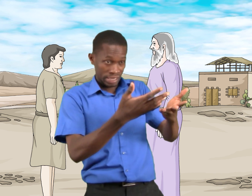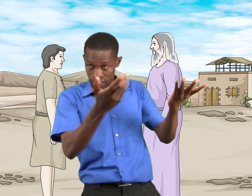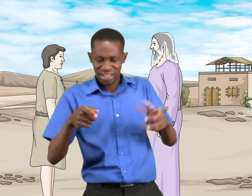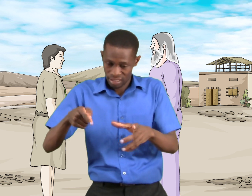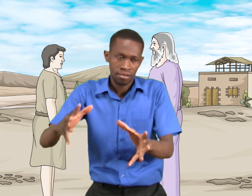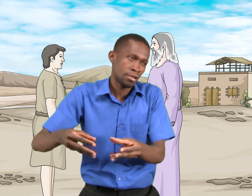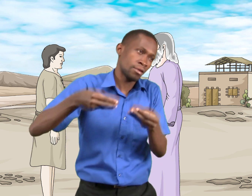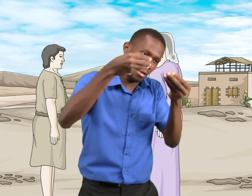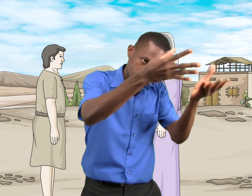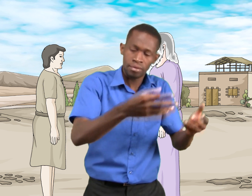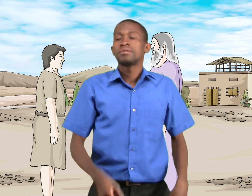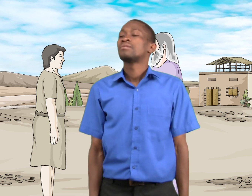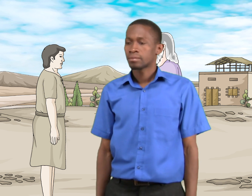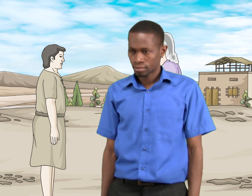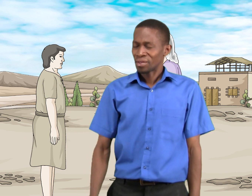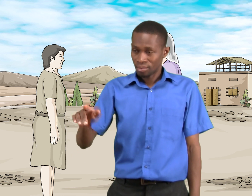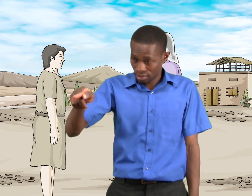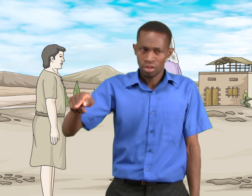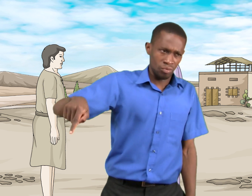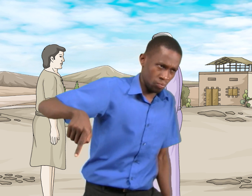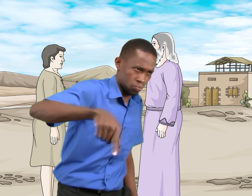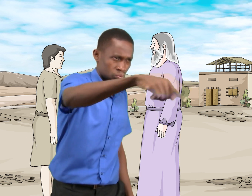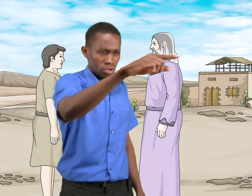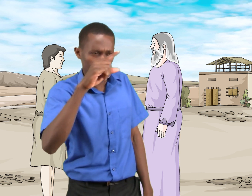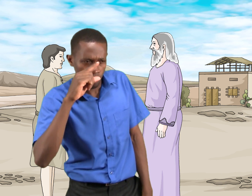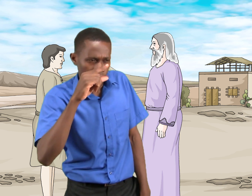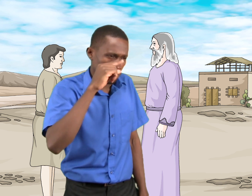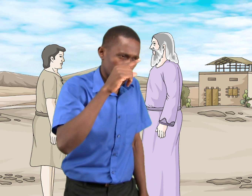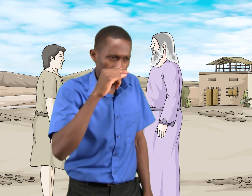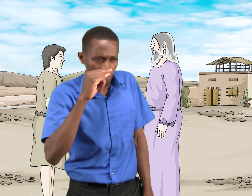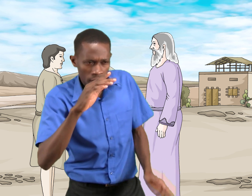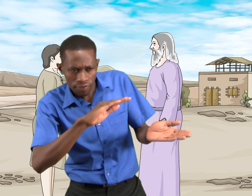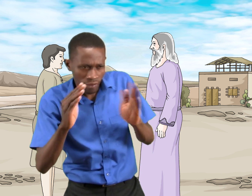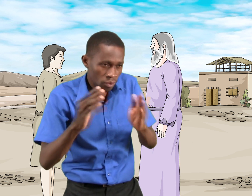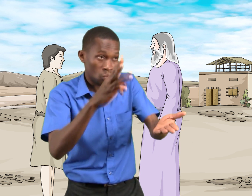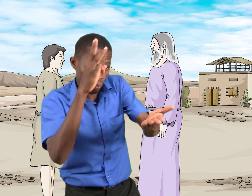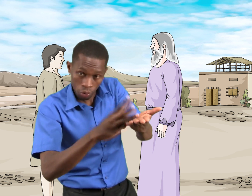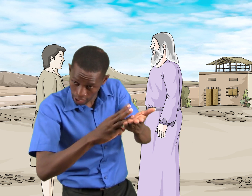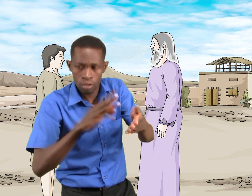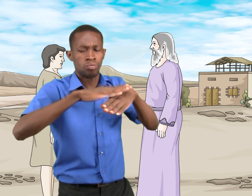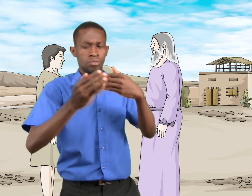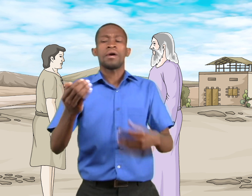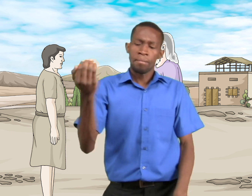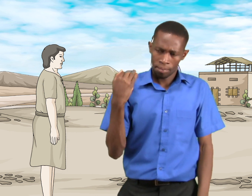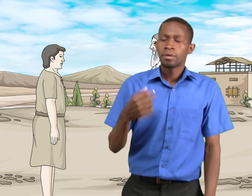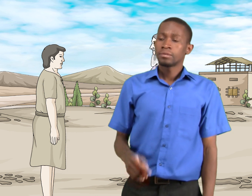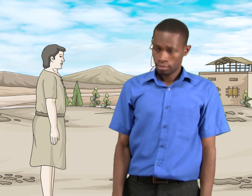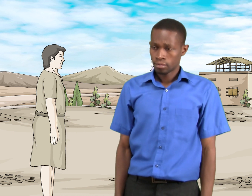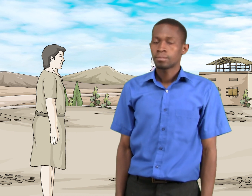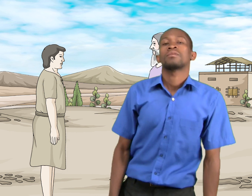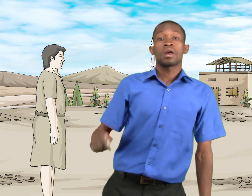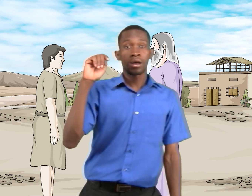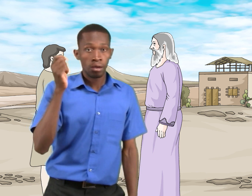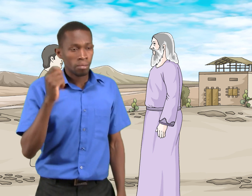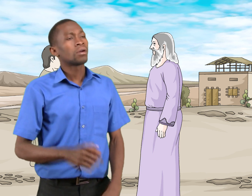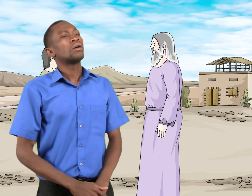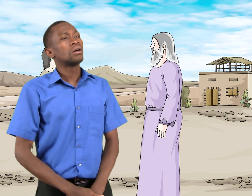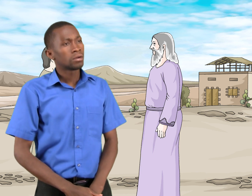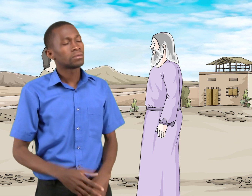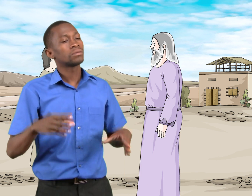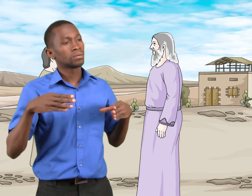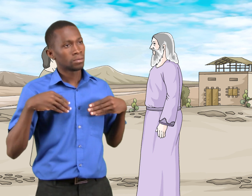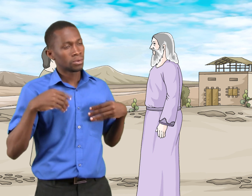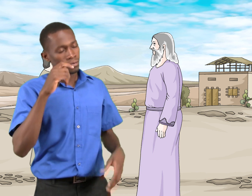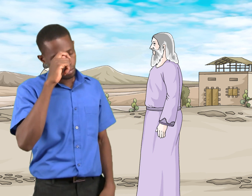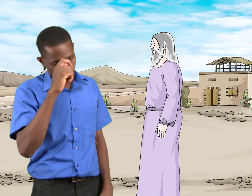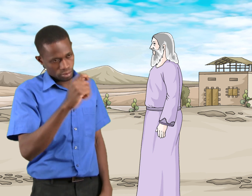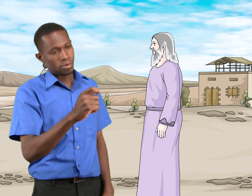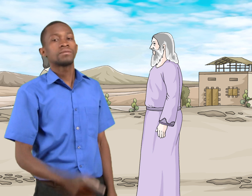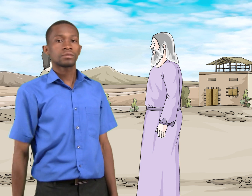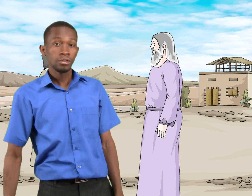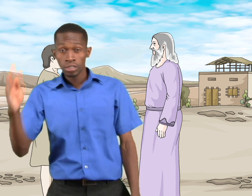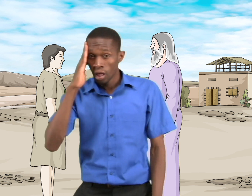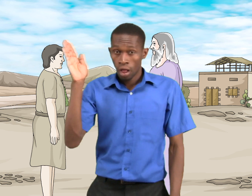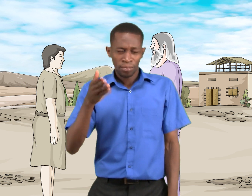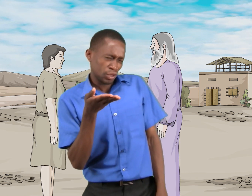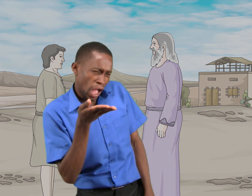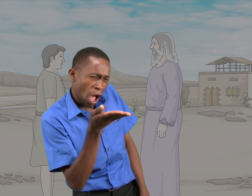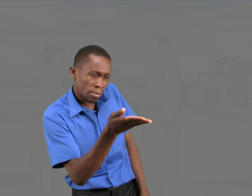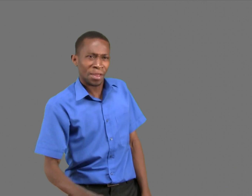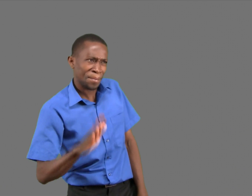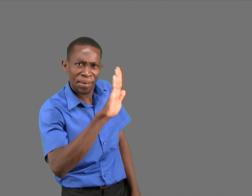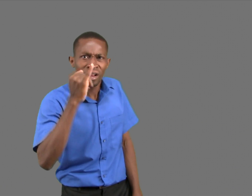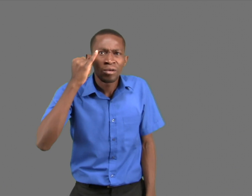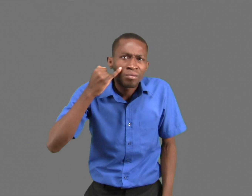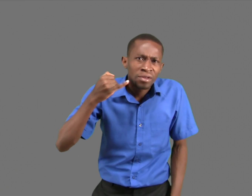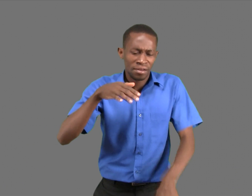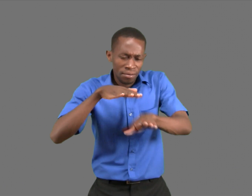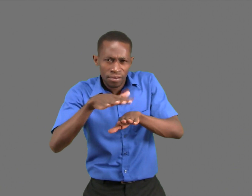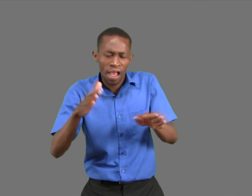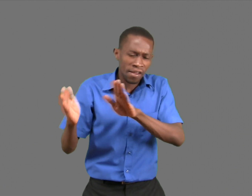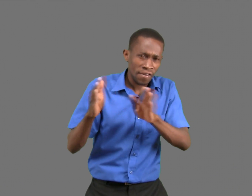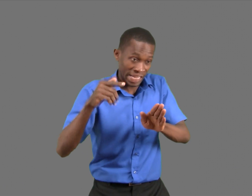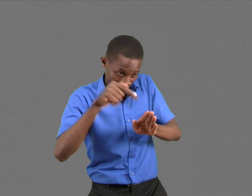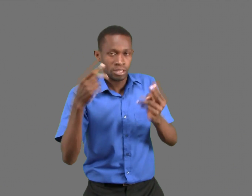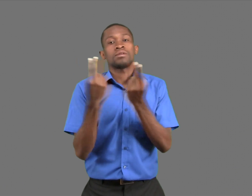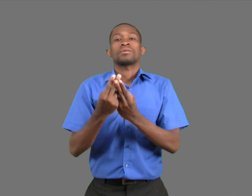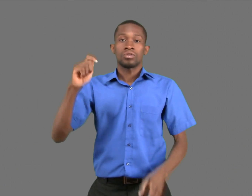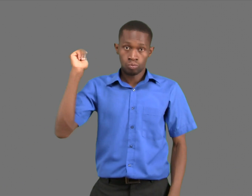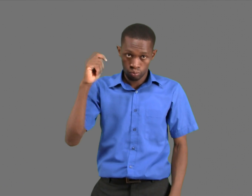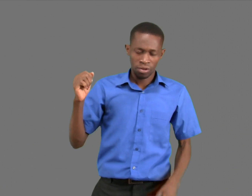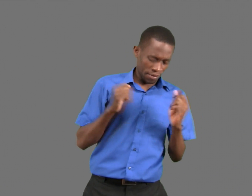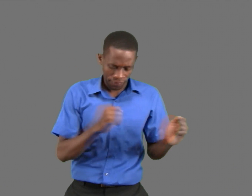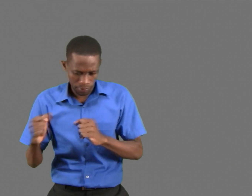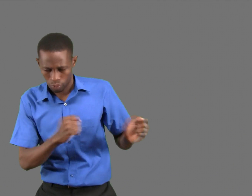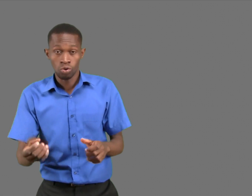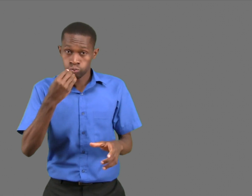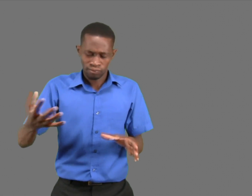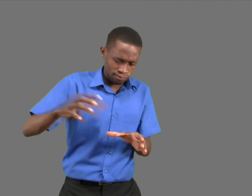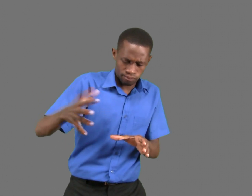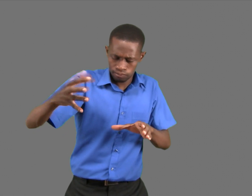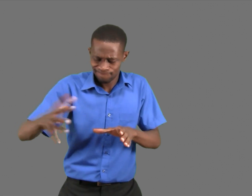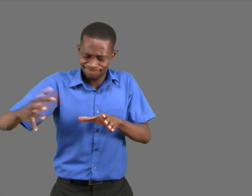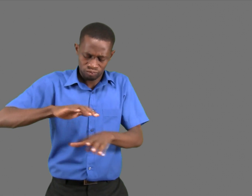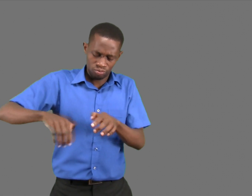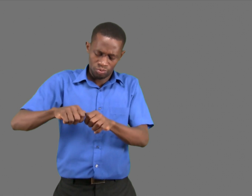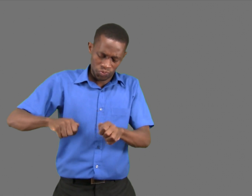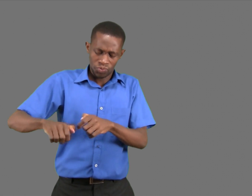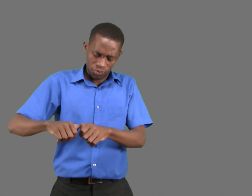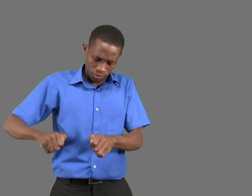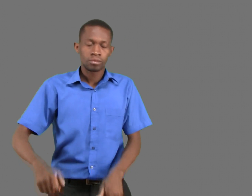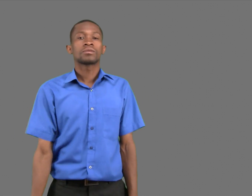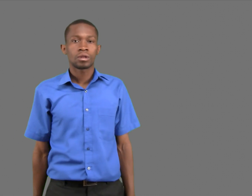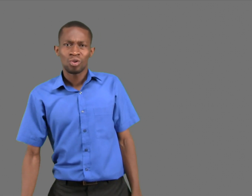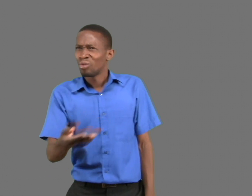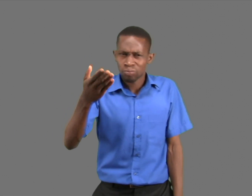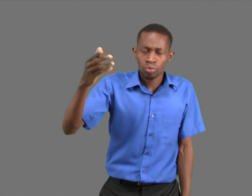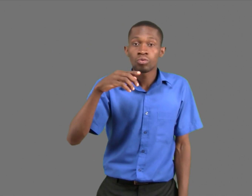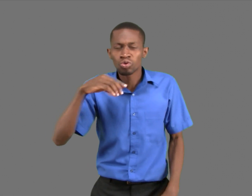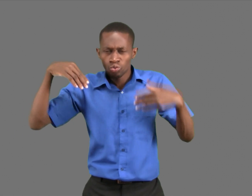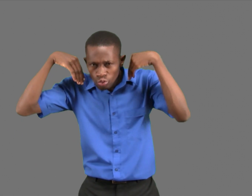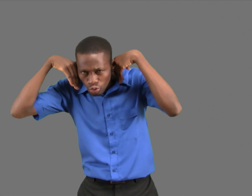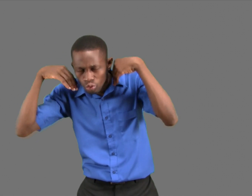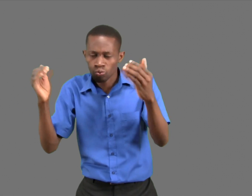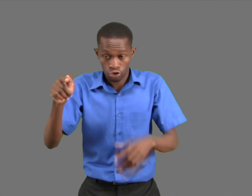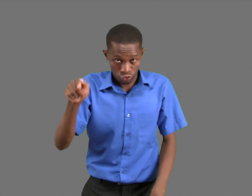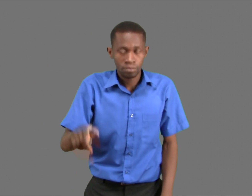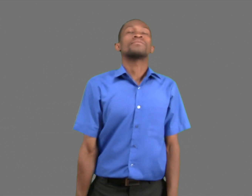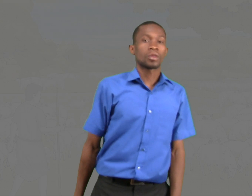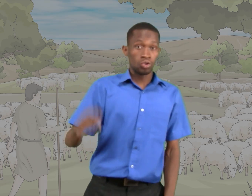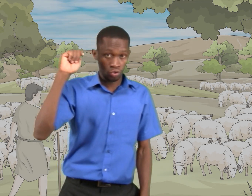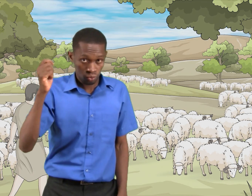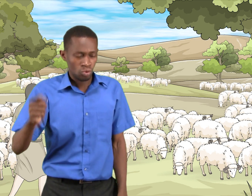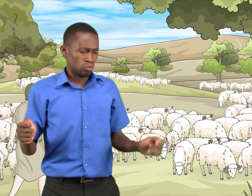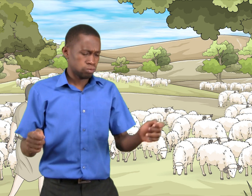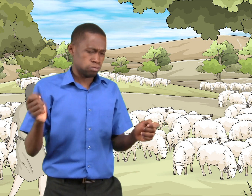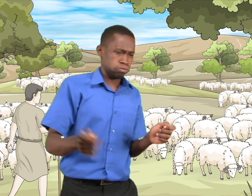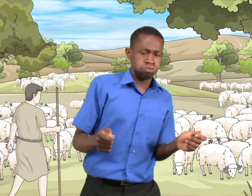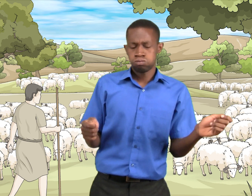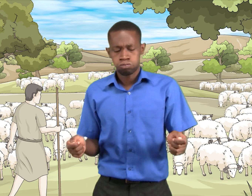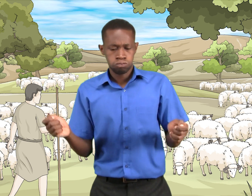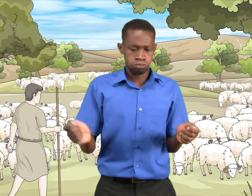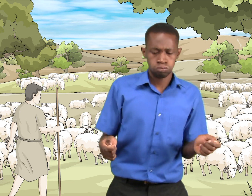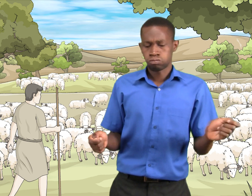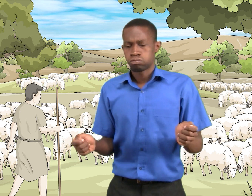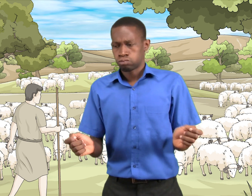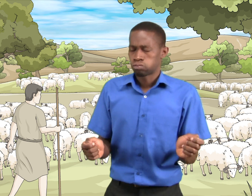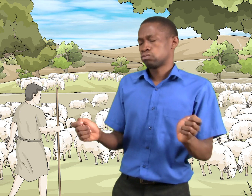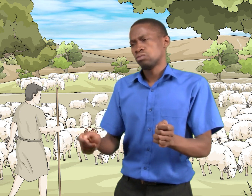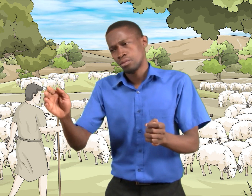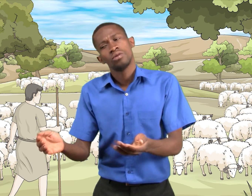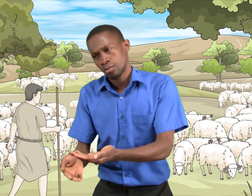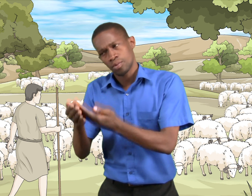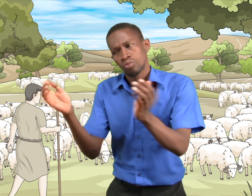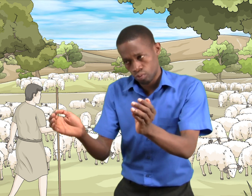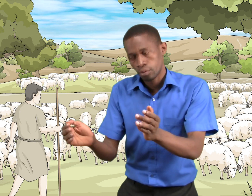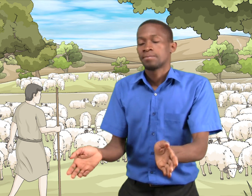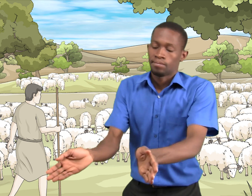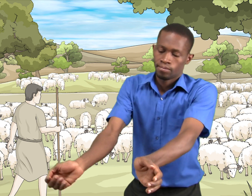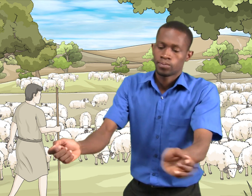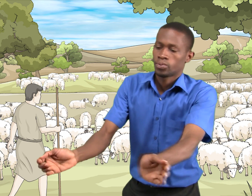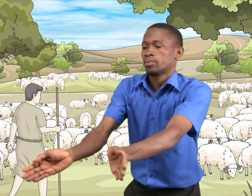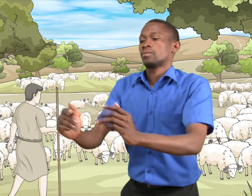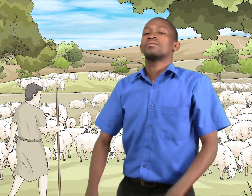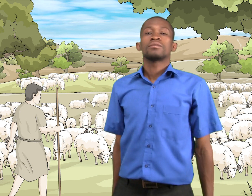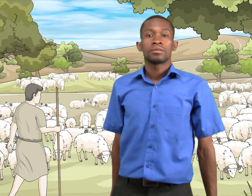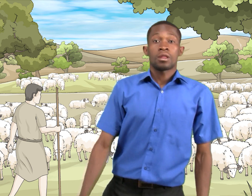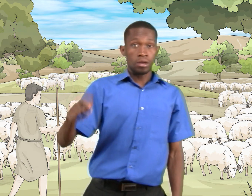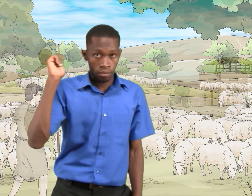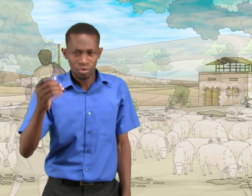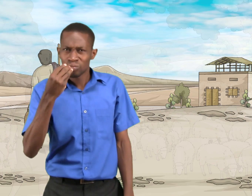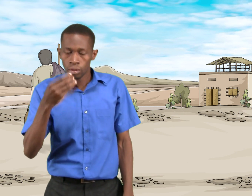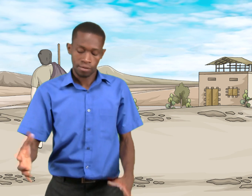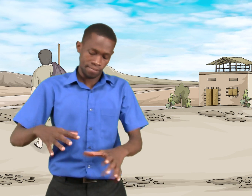Check on the welfare of your brothers and bring back an assurance from them. They are with Saul and all the men of Israel in the Valley of Elah, fighting against the Philistines.”